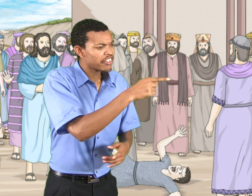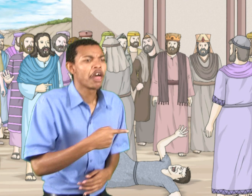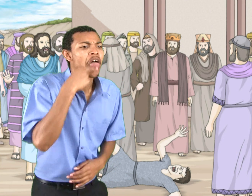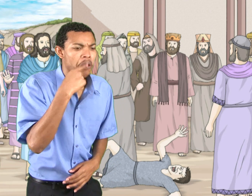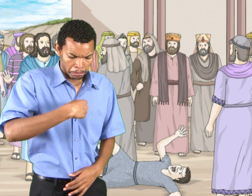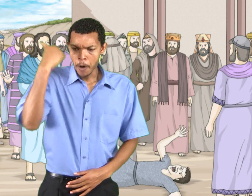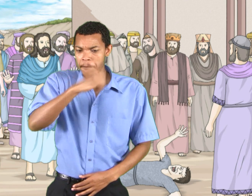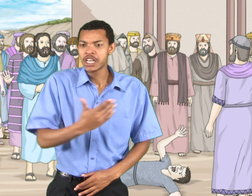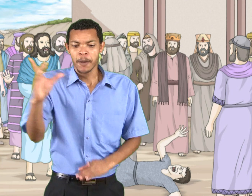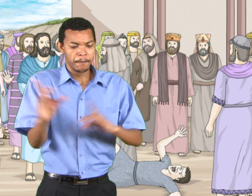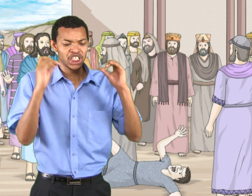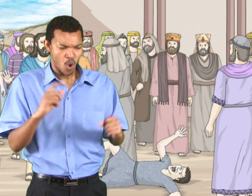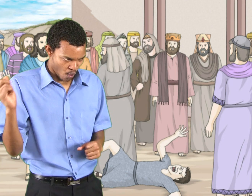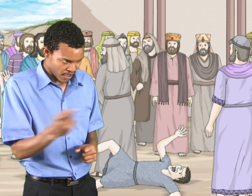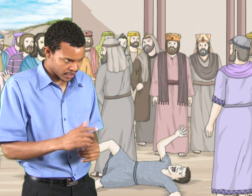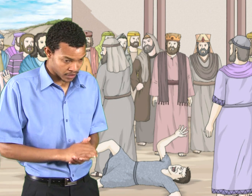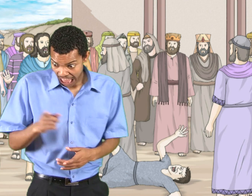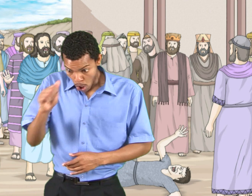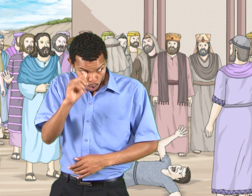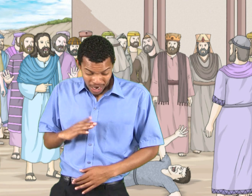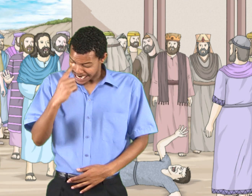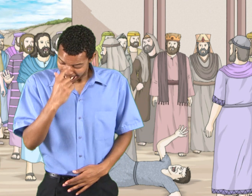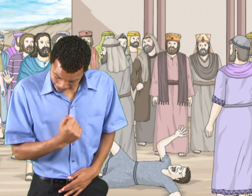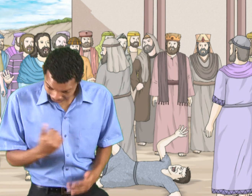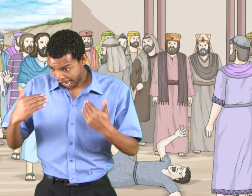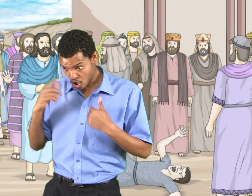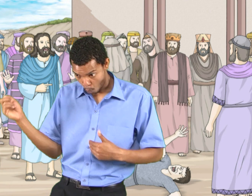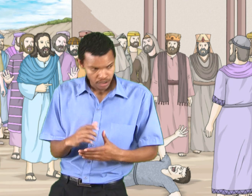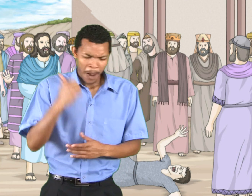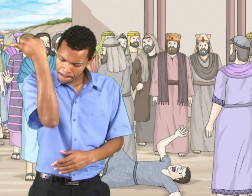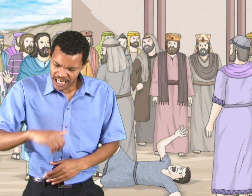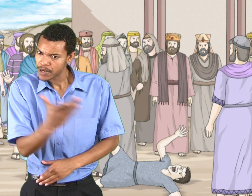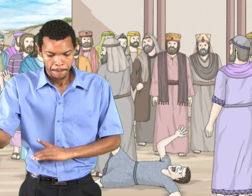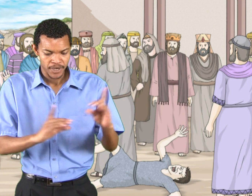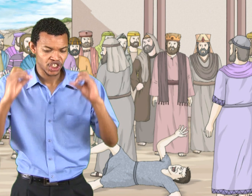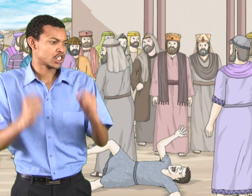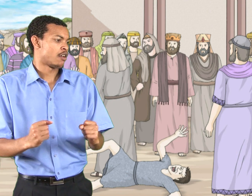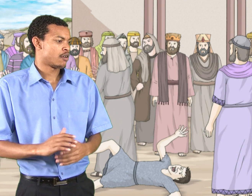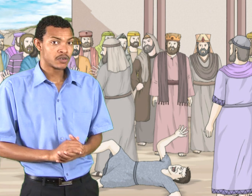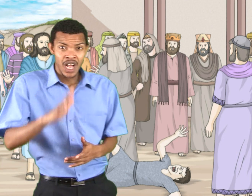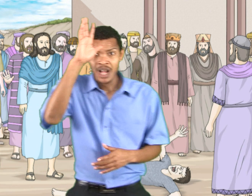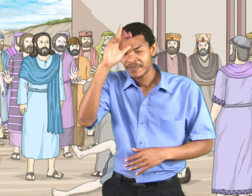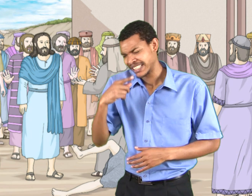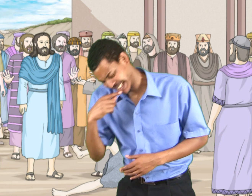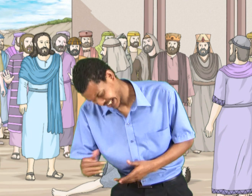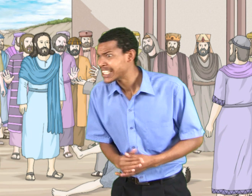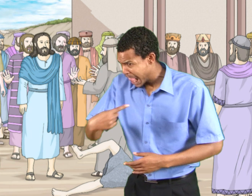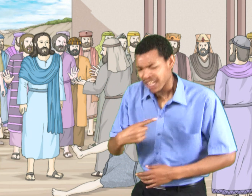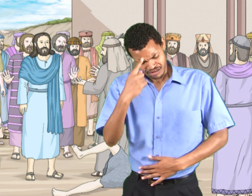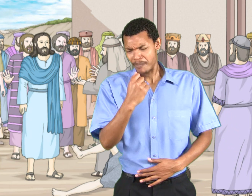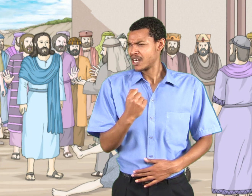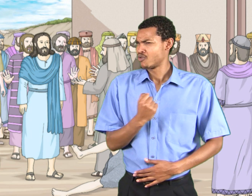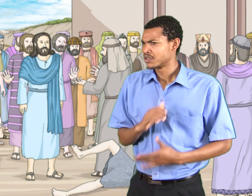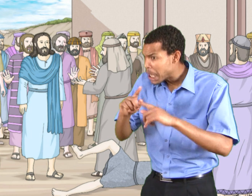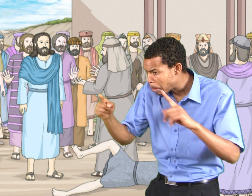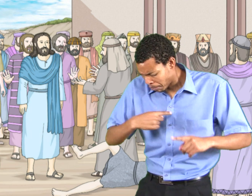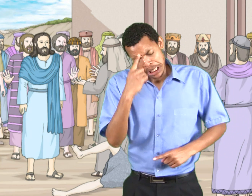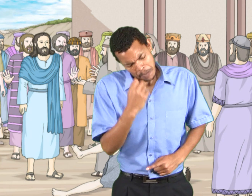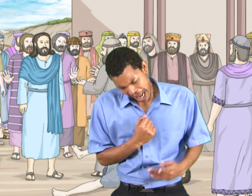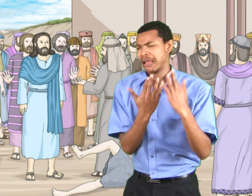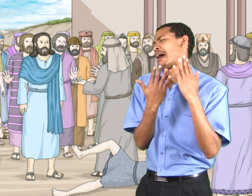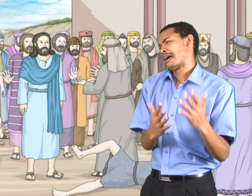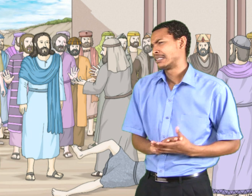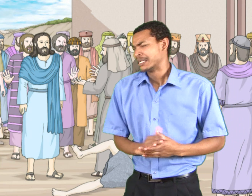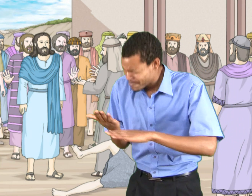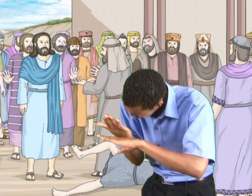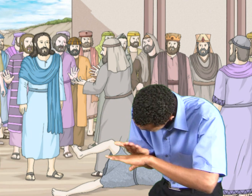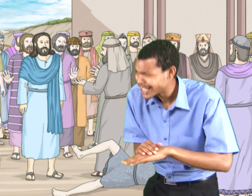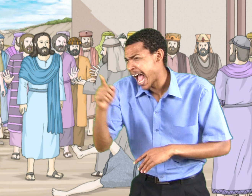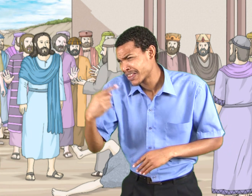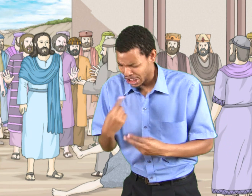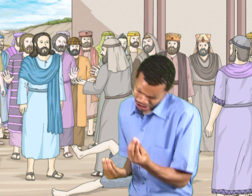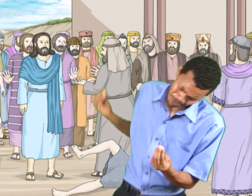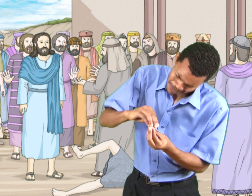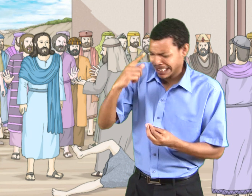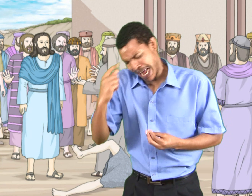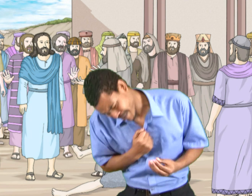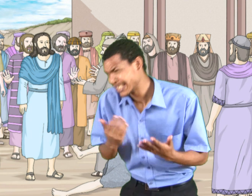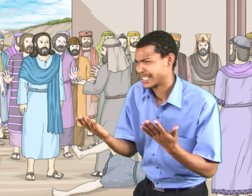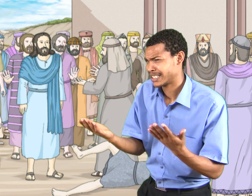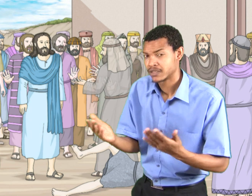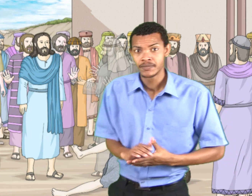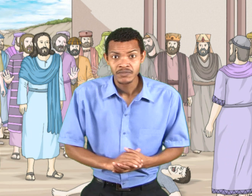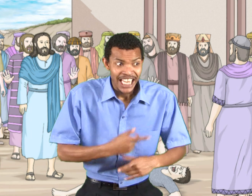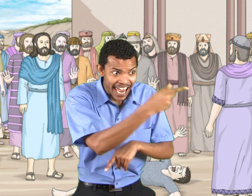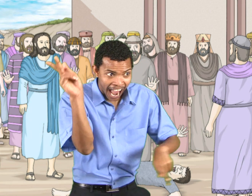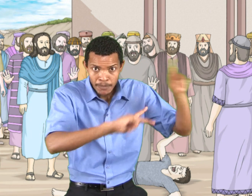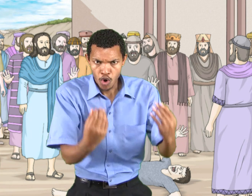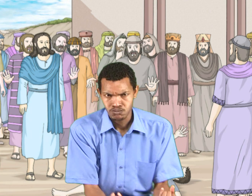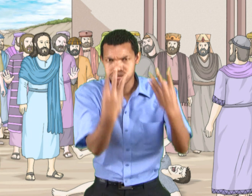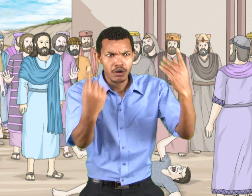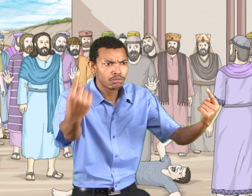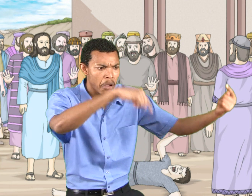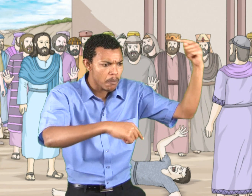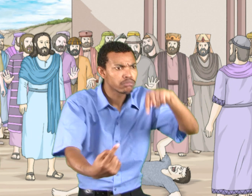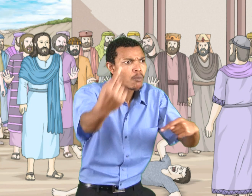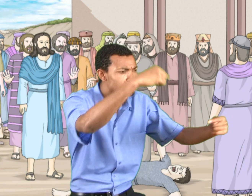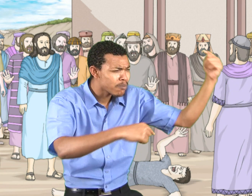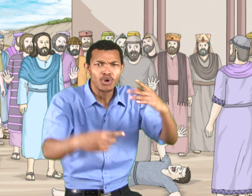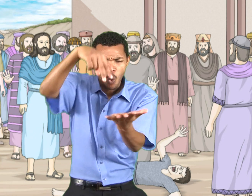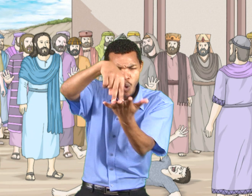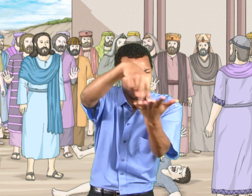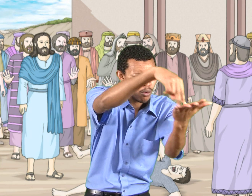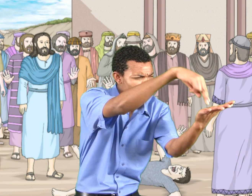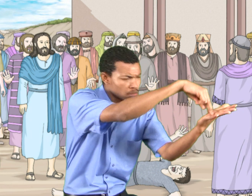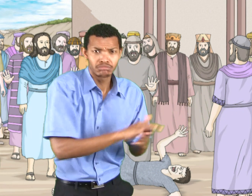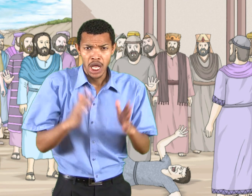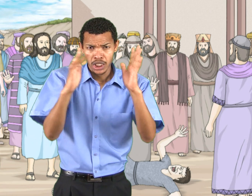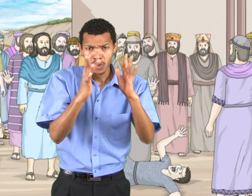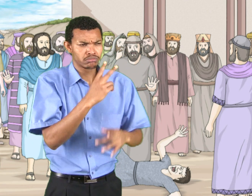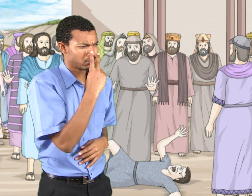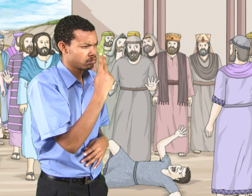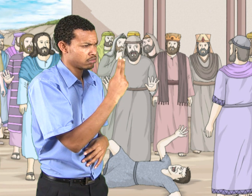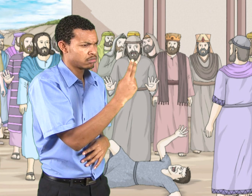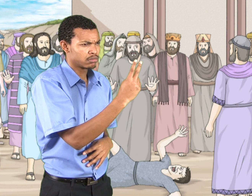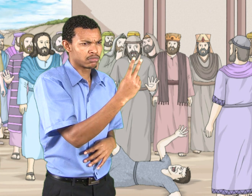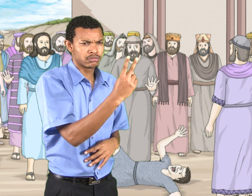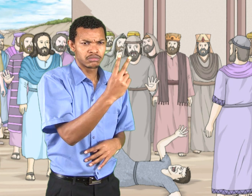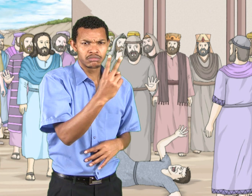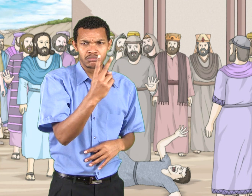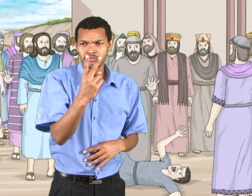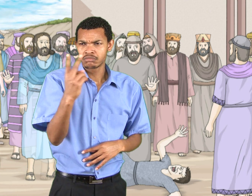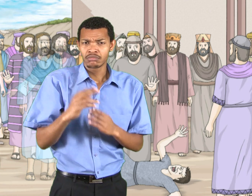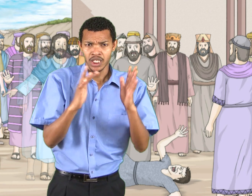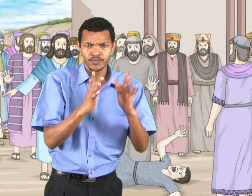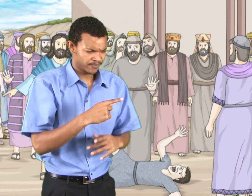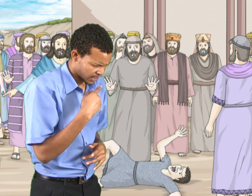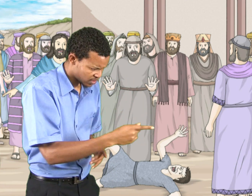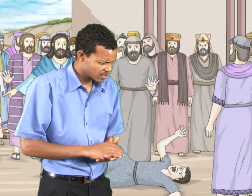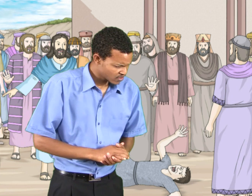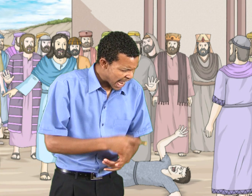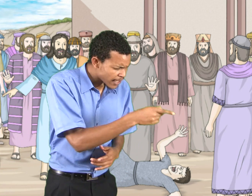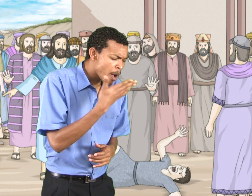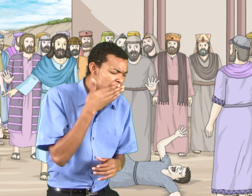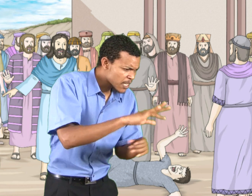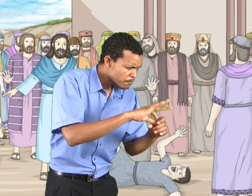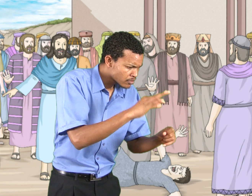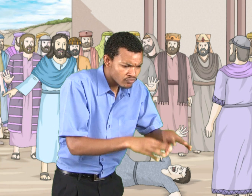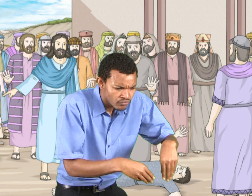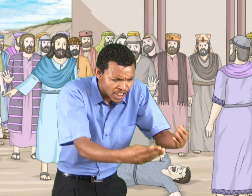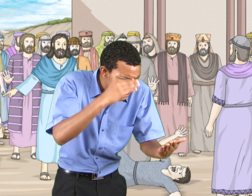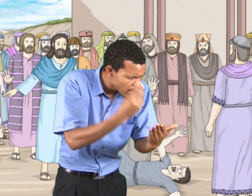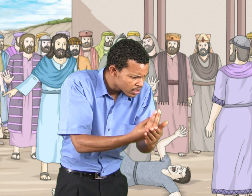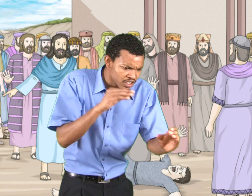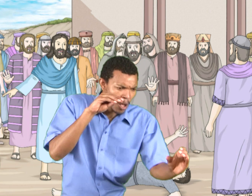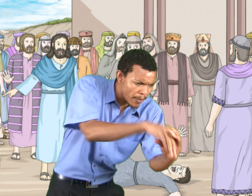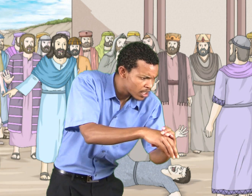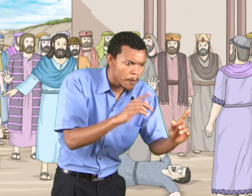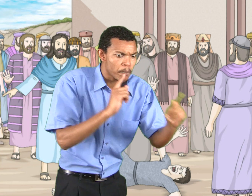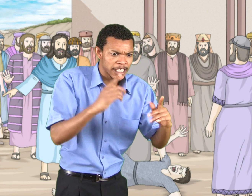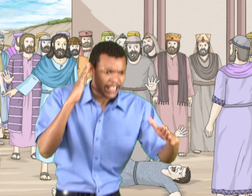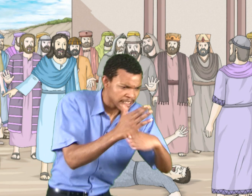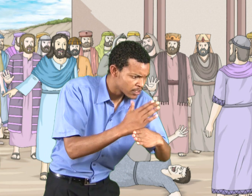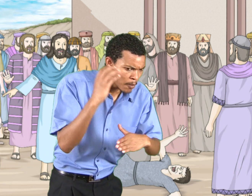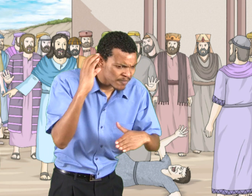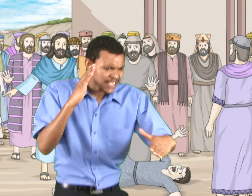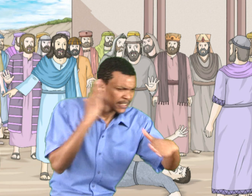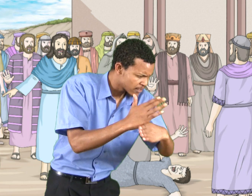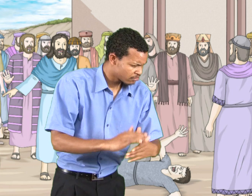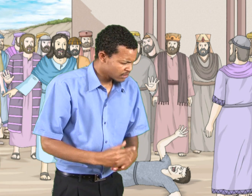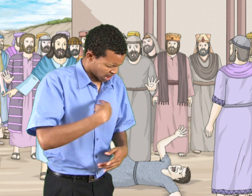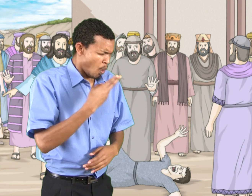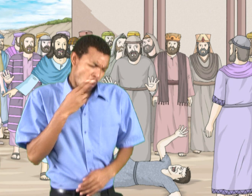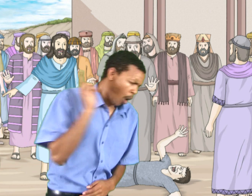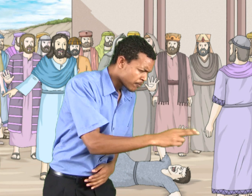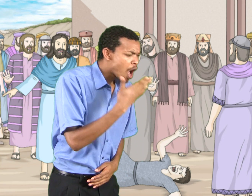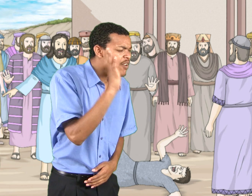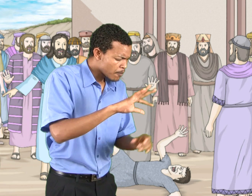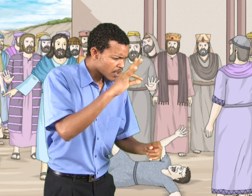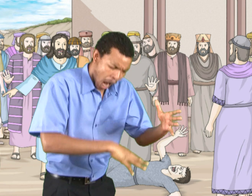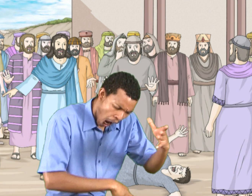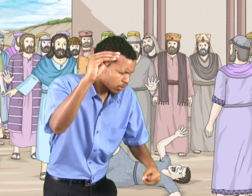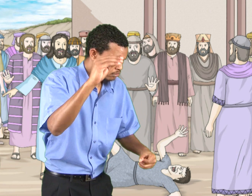“All things are possible to him who believes!” Immediately the boy’s father cried out, “I do believe; help my unbelief!” When Jesus saw that a crowd had come running, He rebuked the unclean spirit.